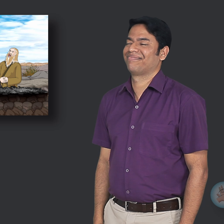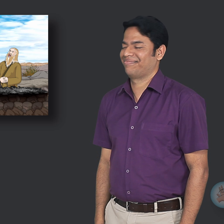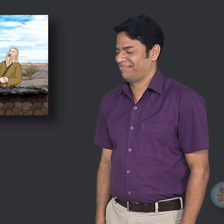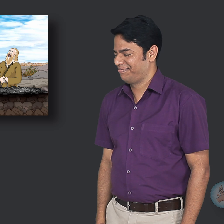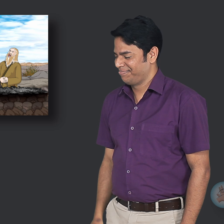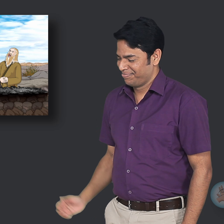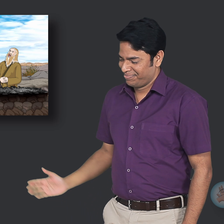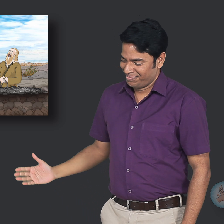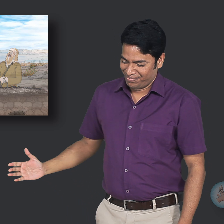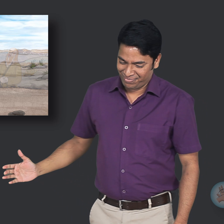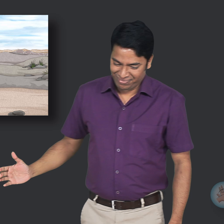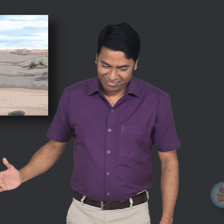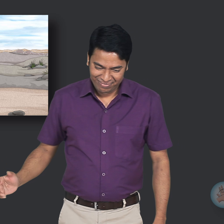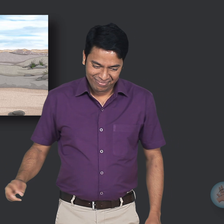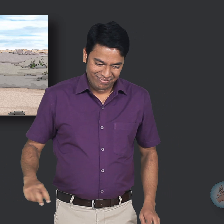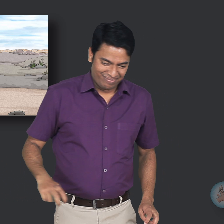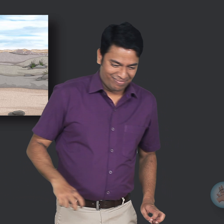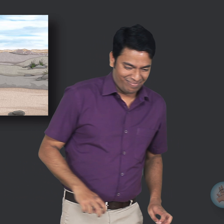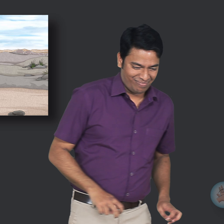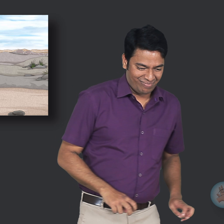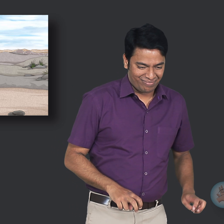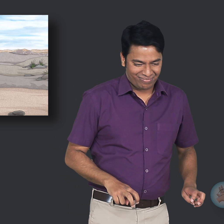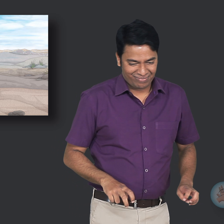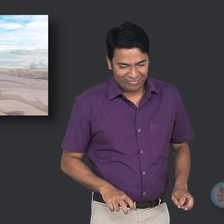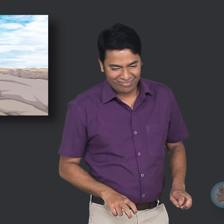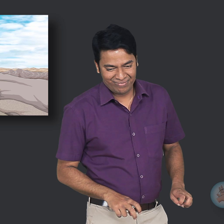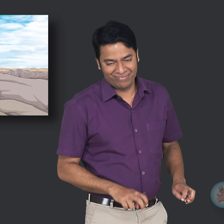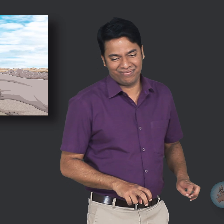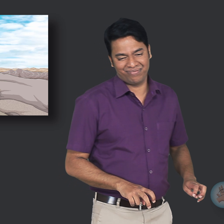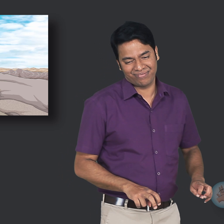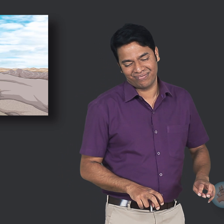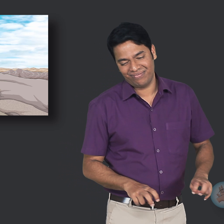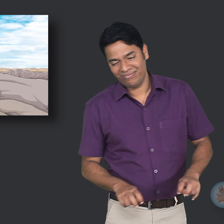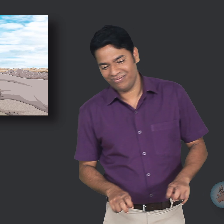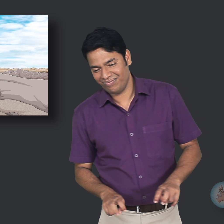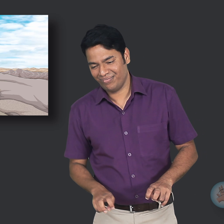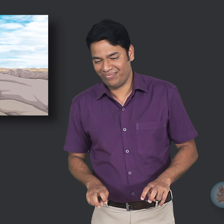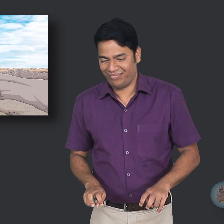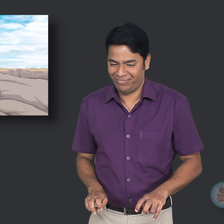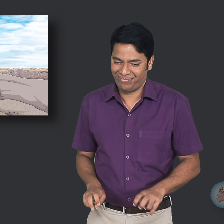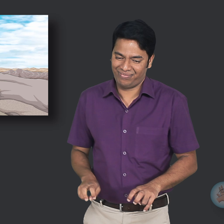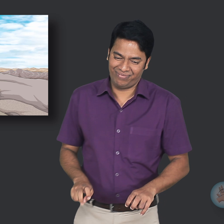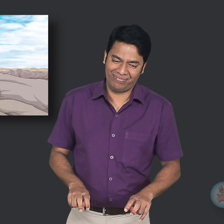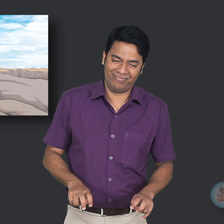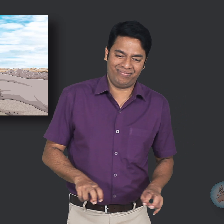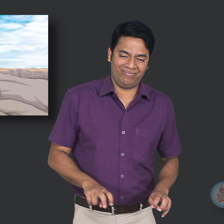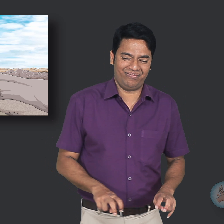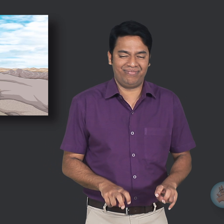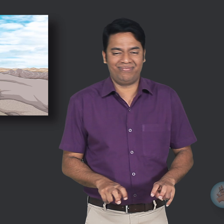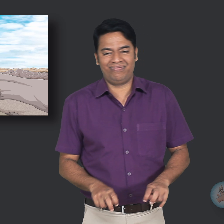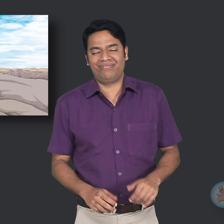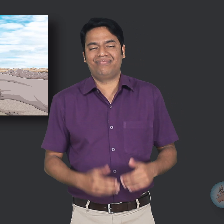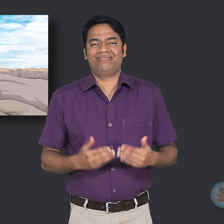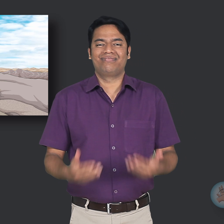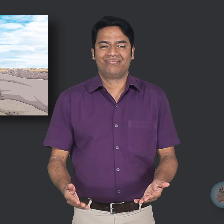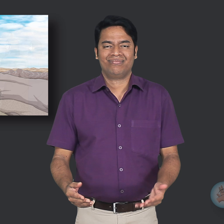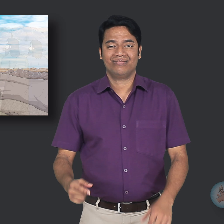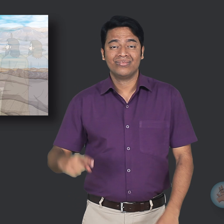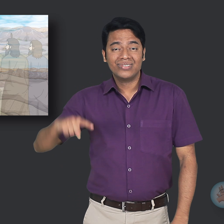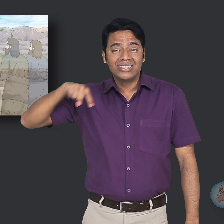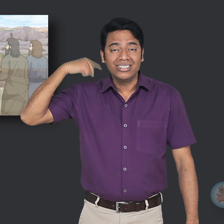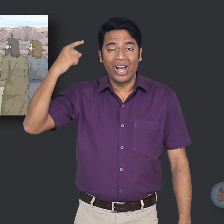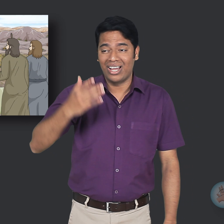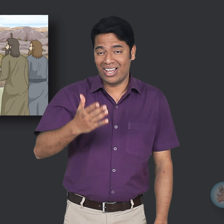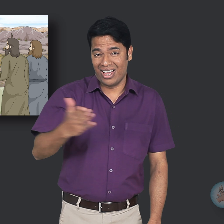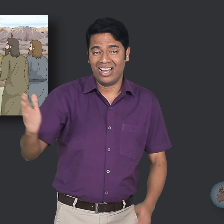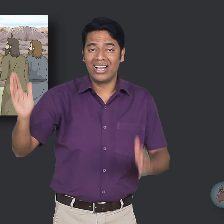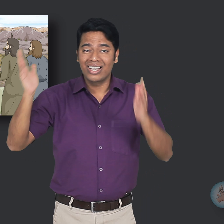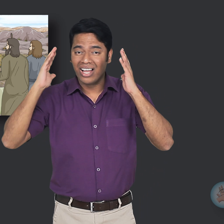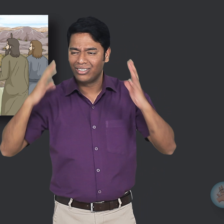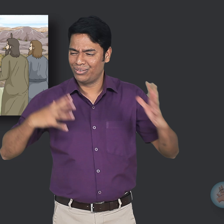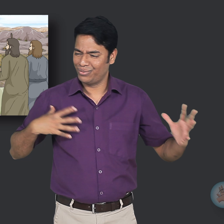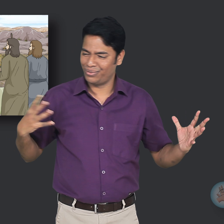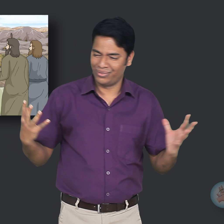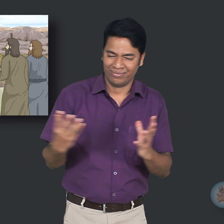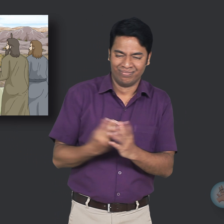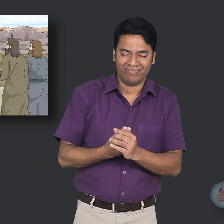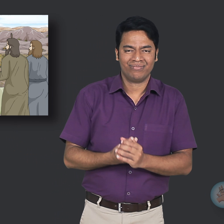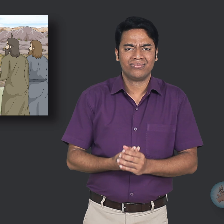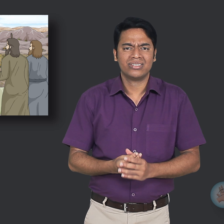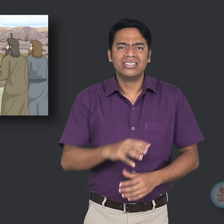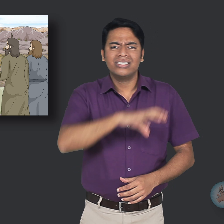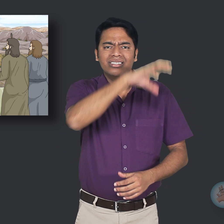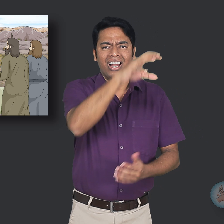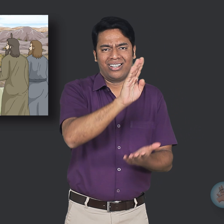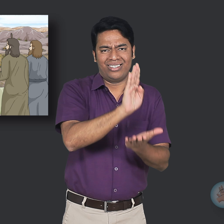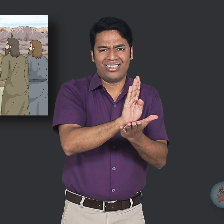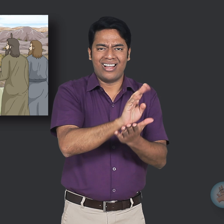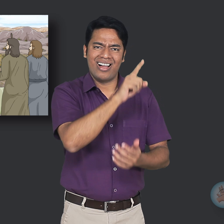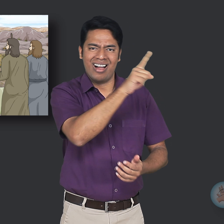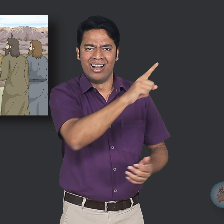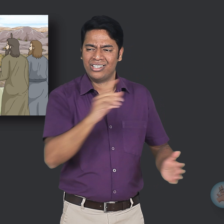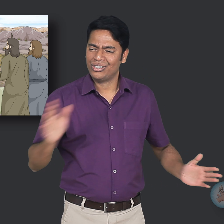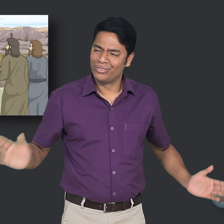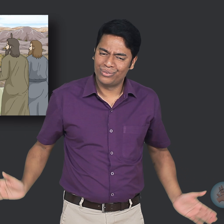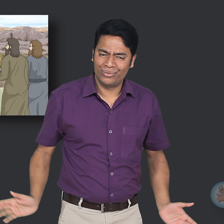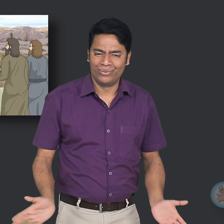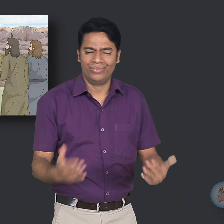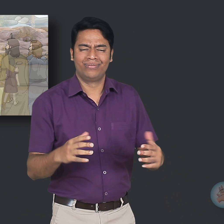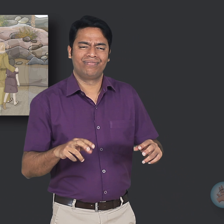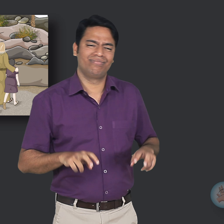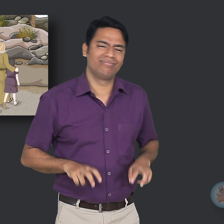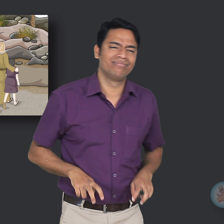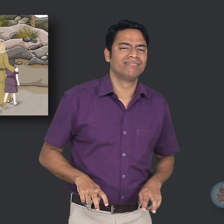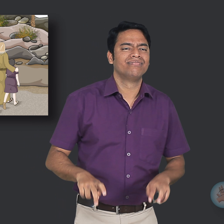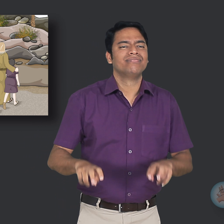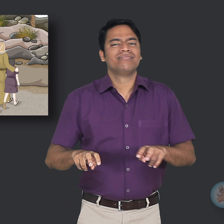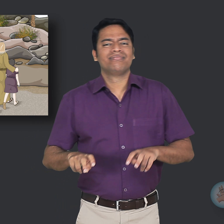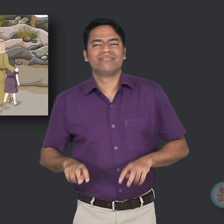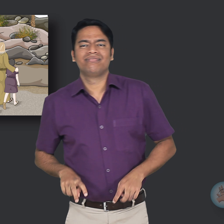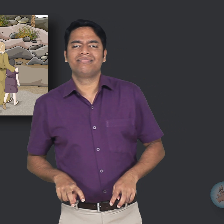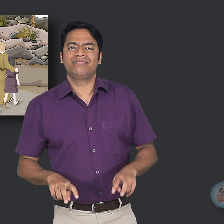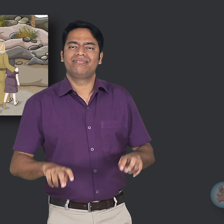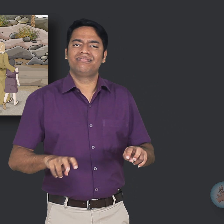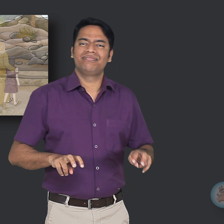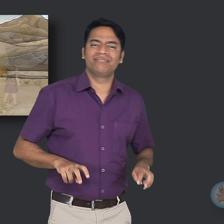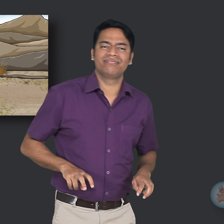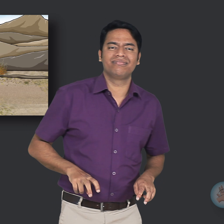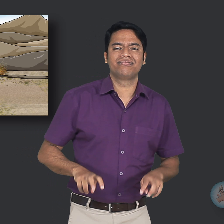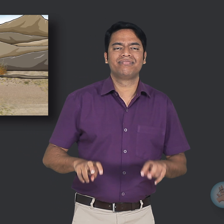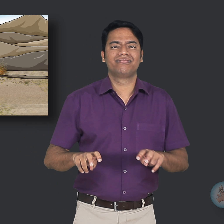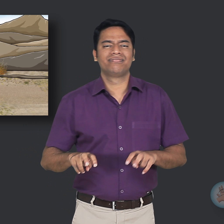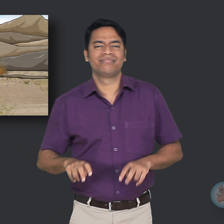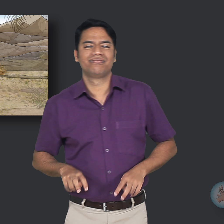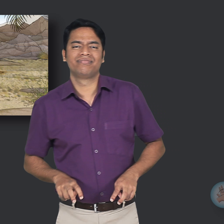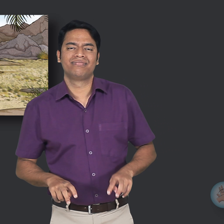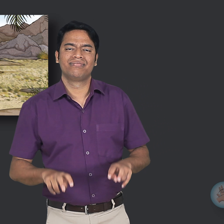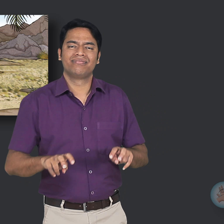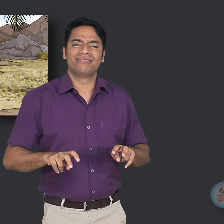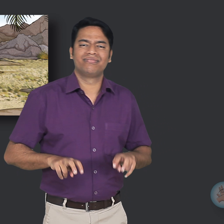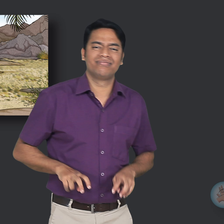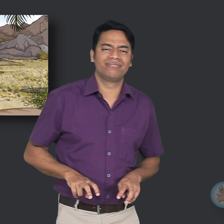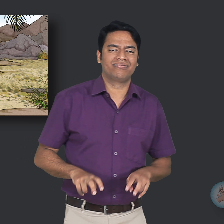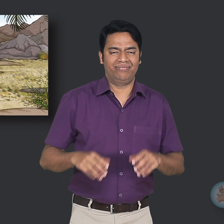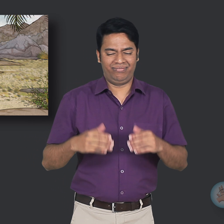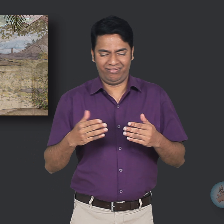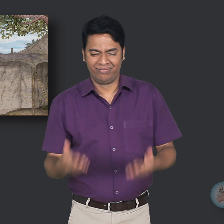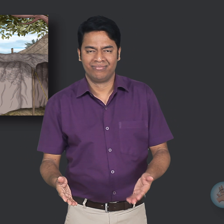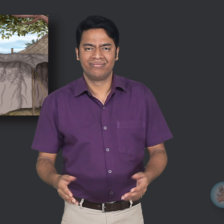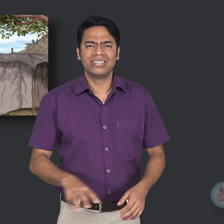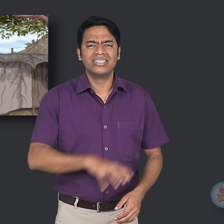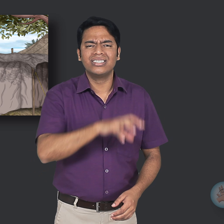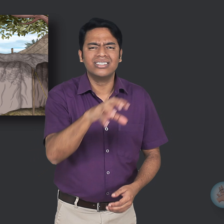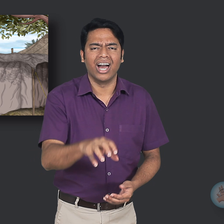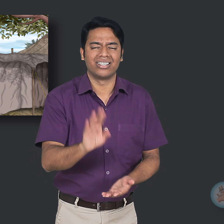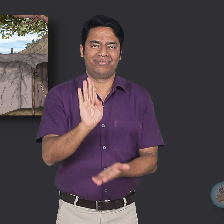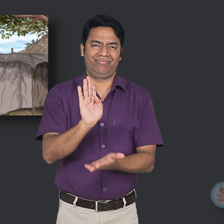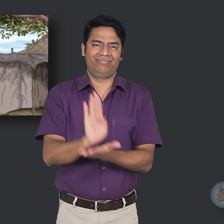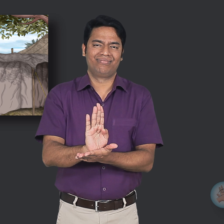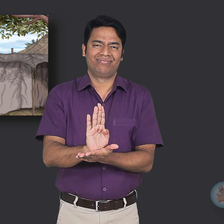Abraham went back to his servants, and they got up and set out together for Beersheba.